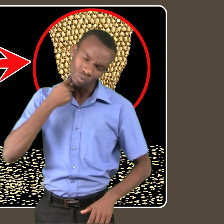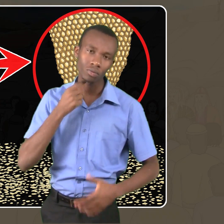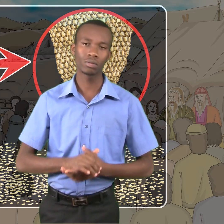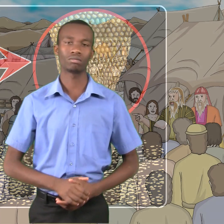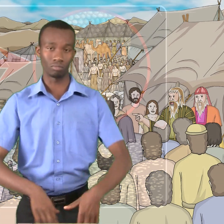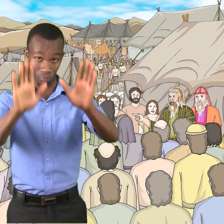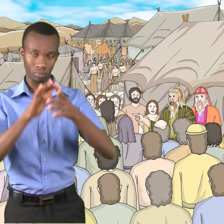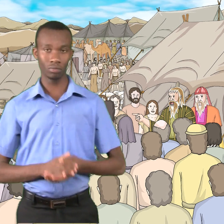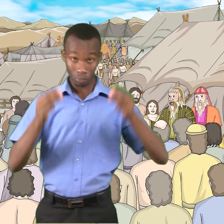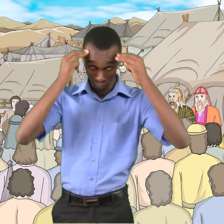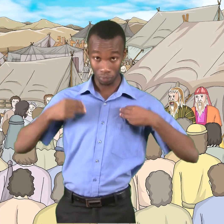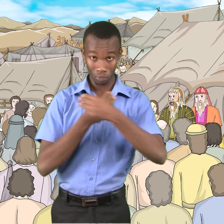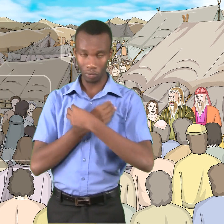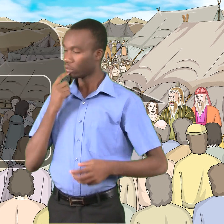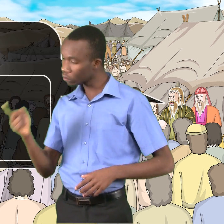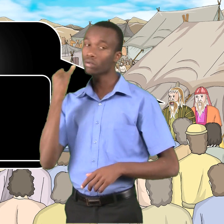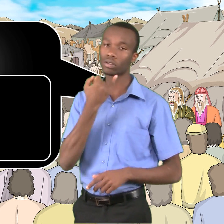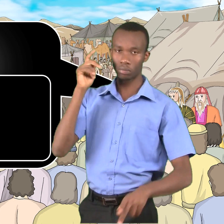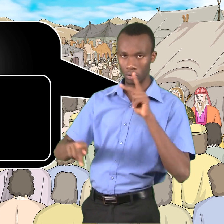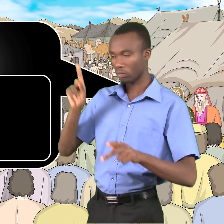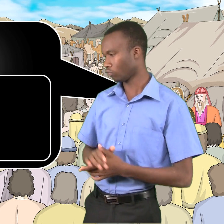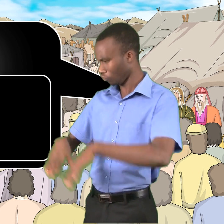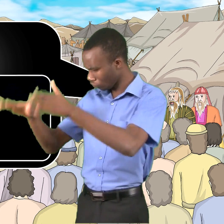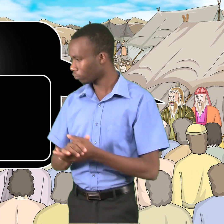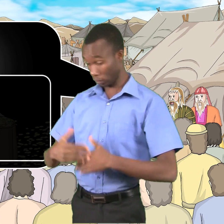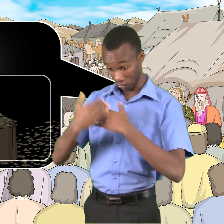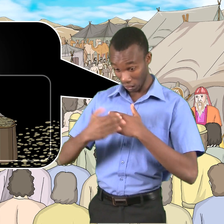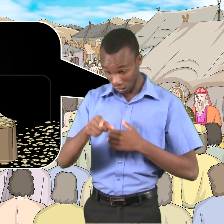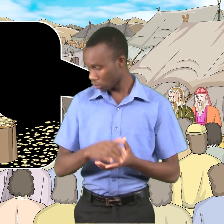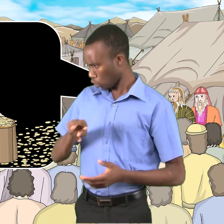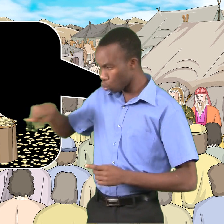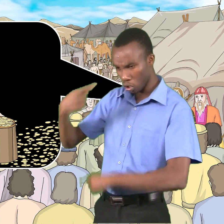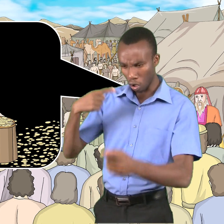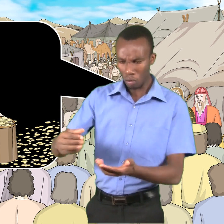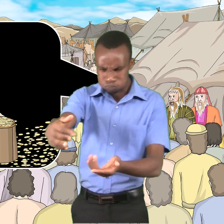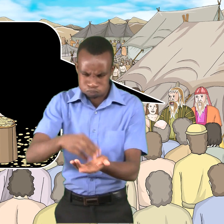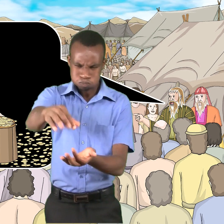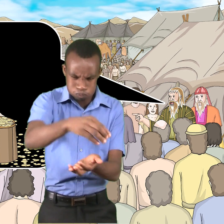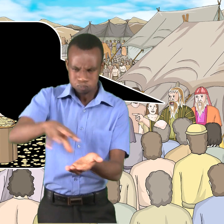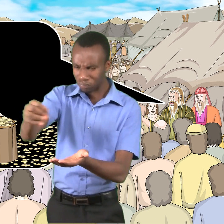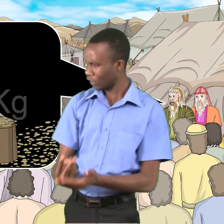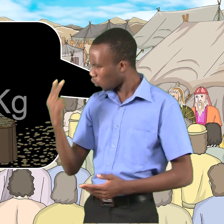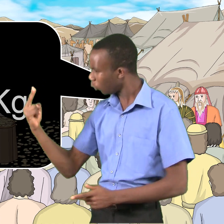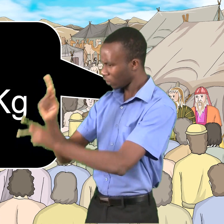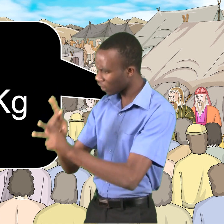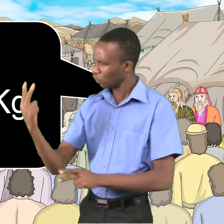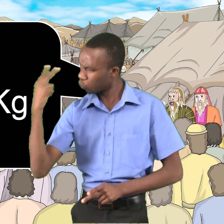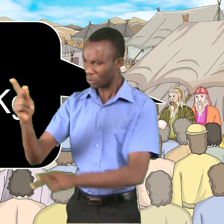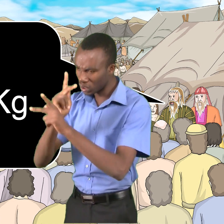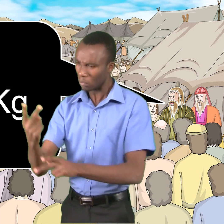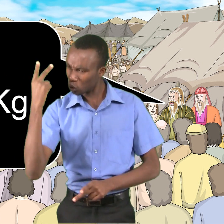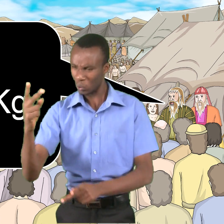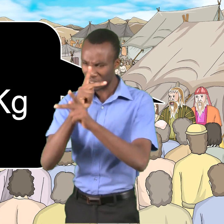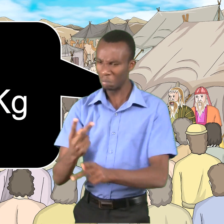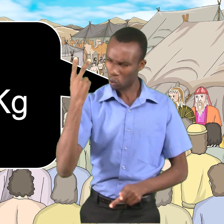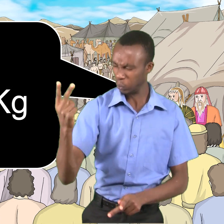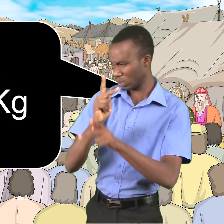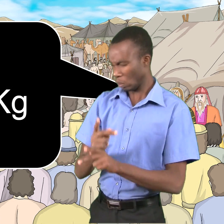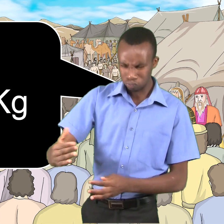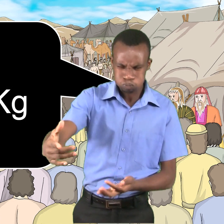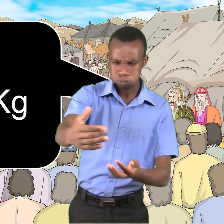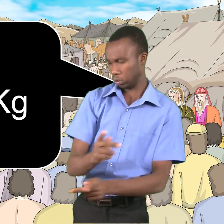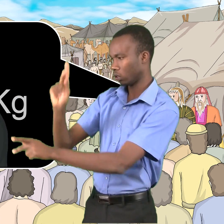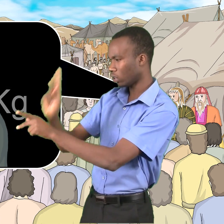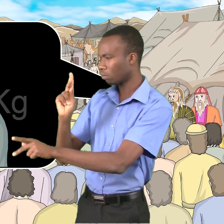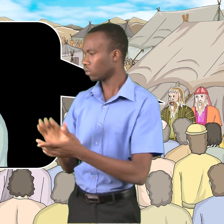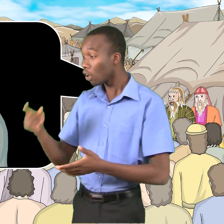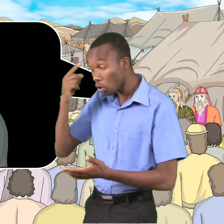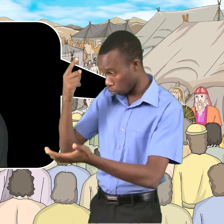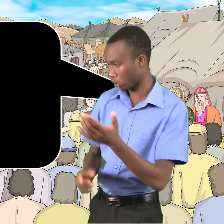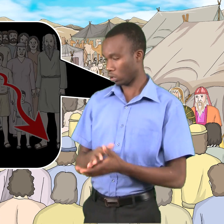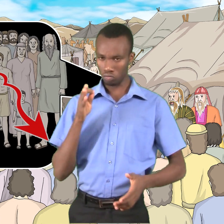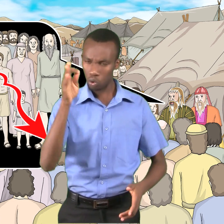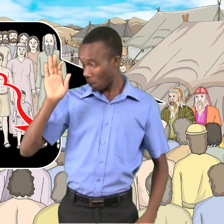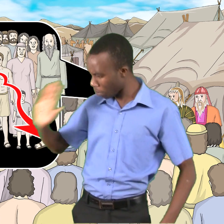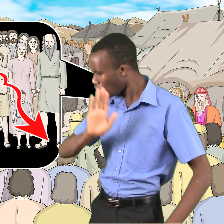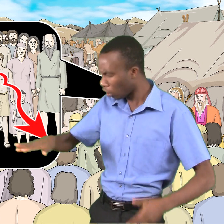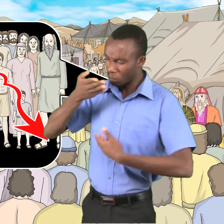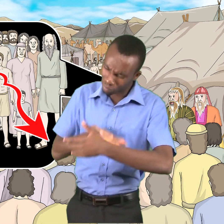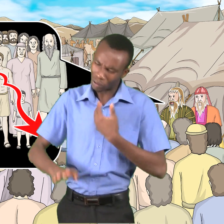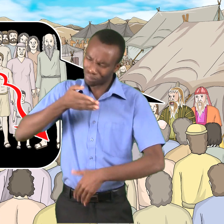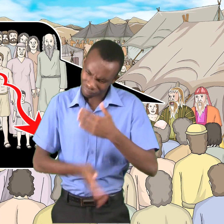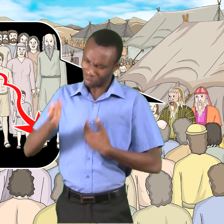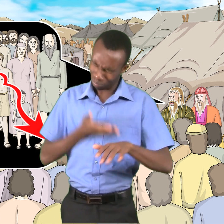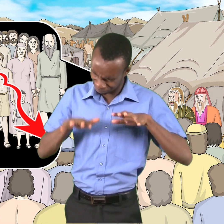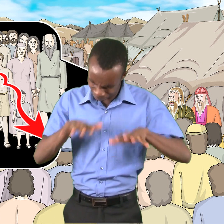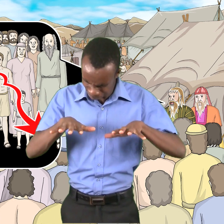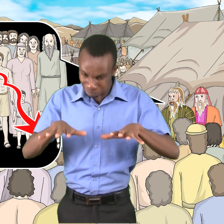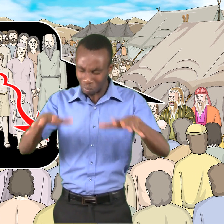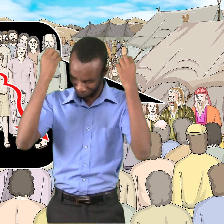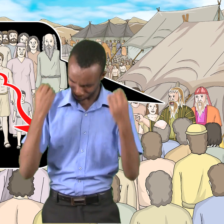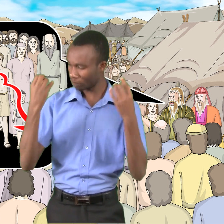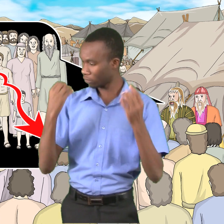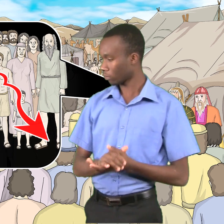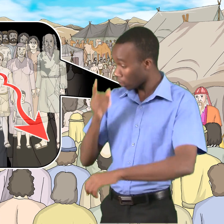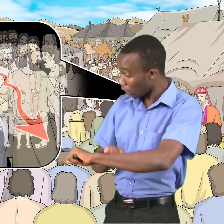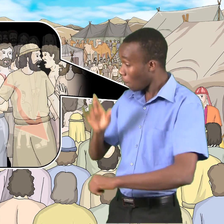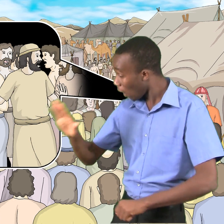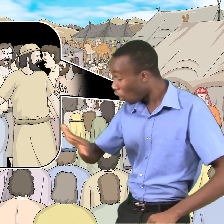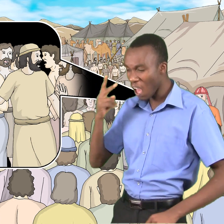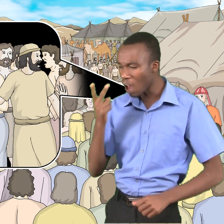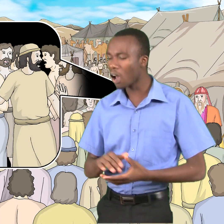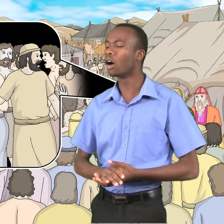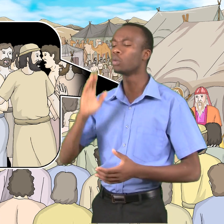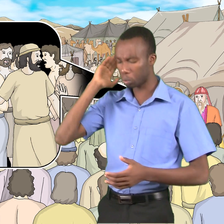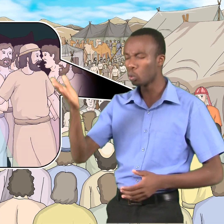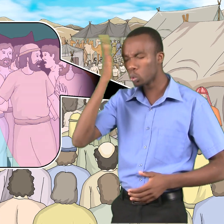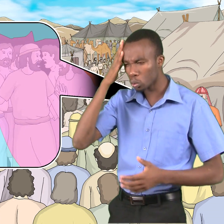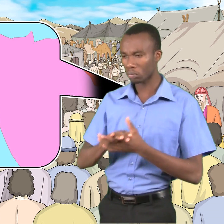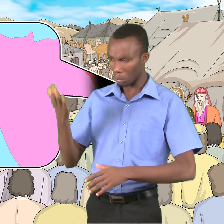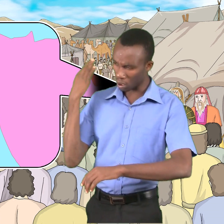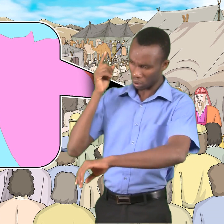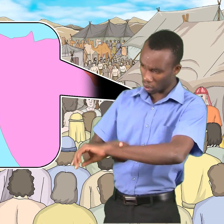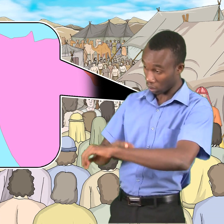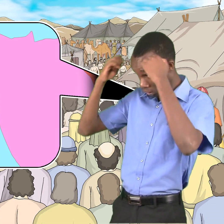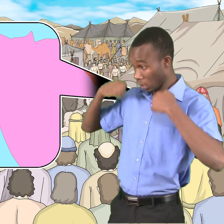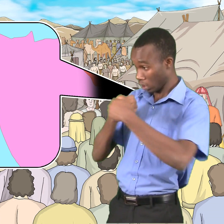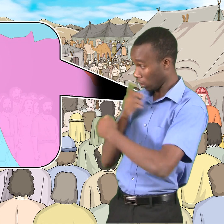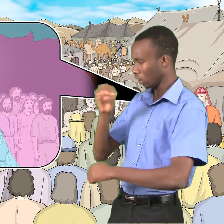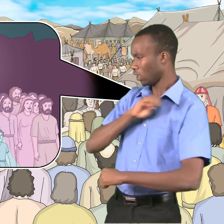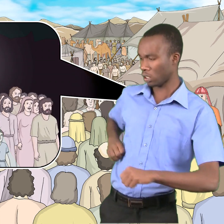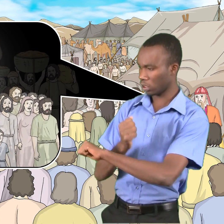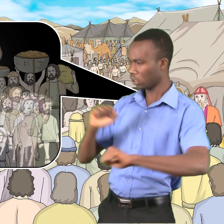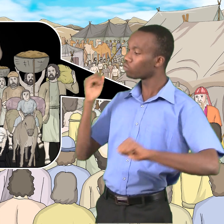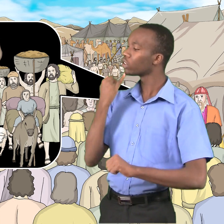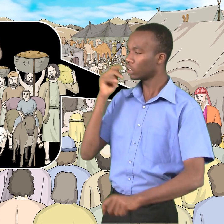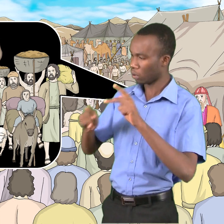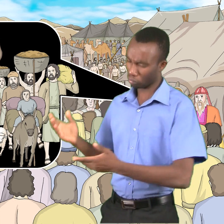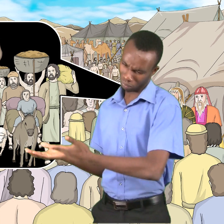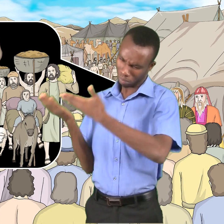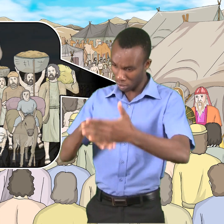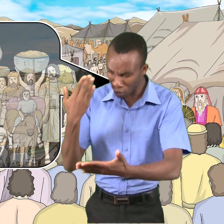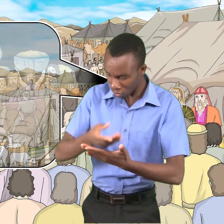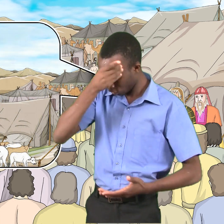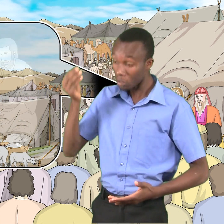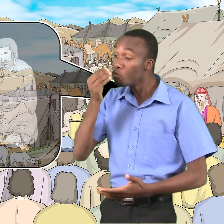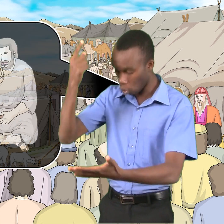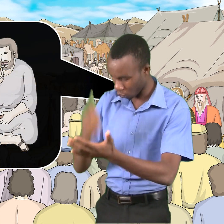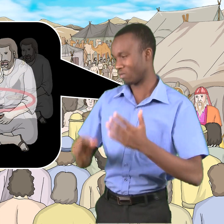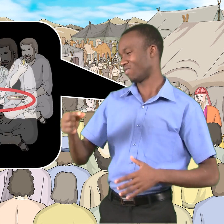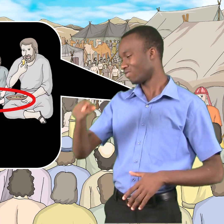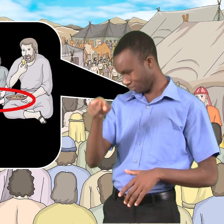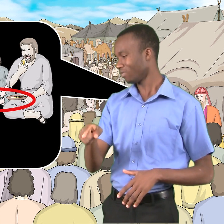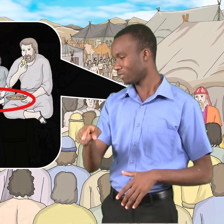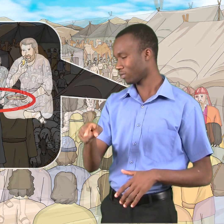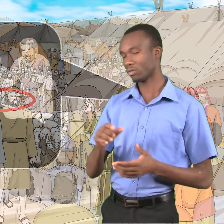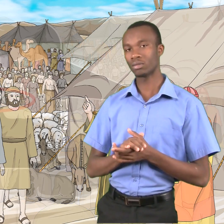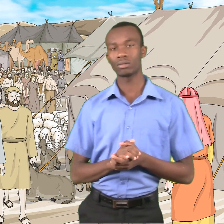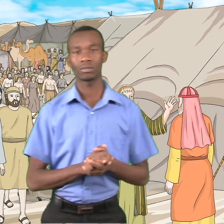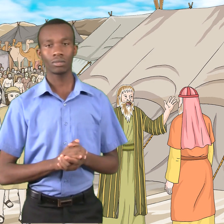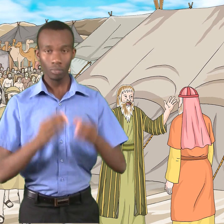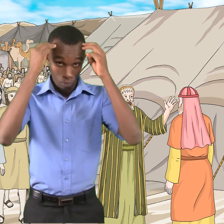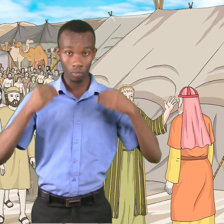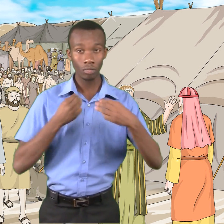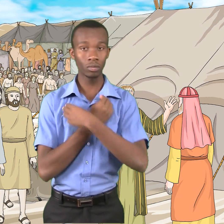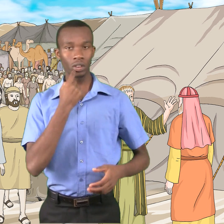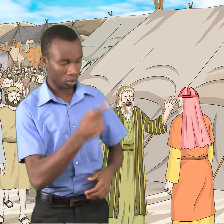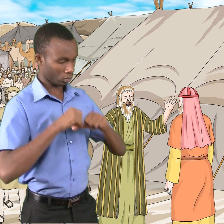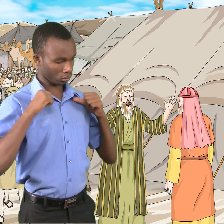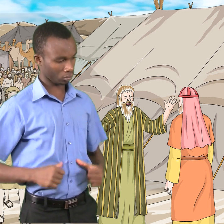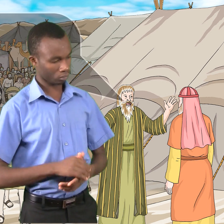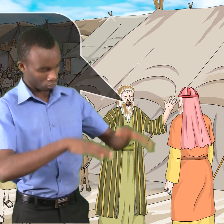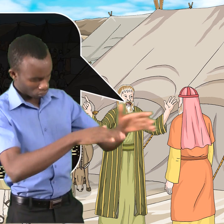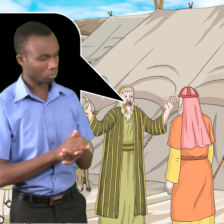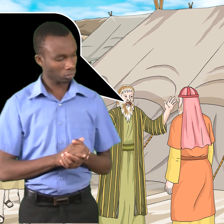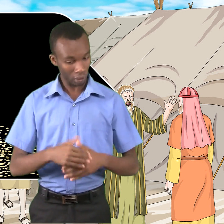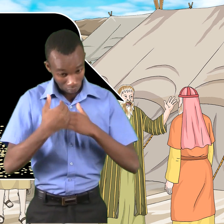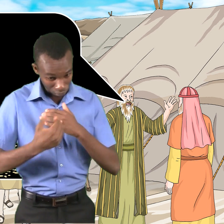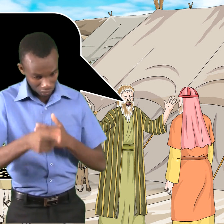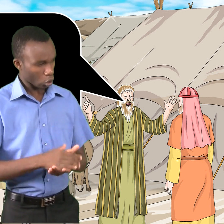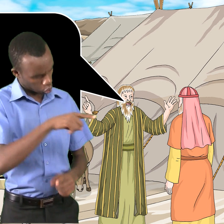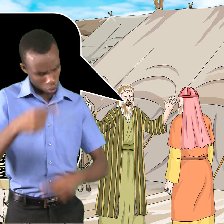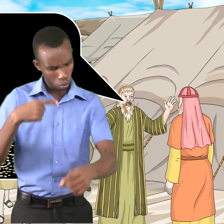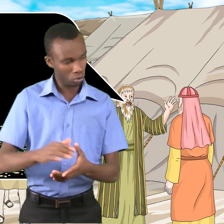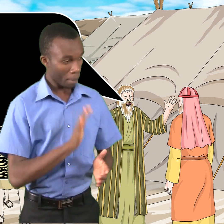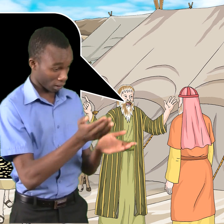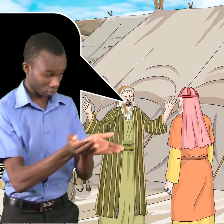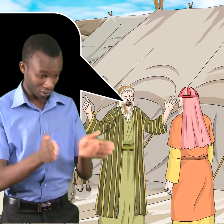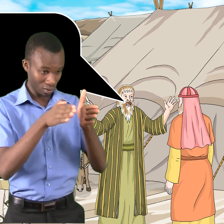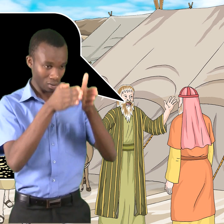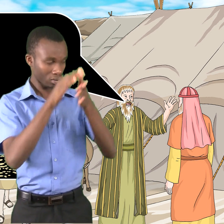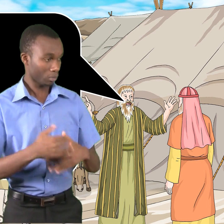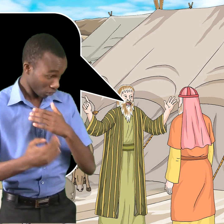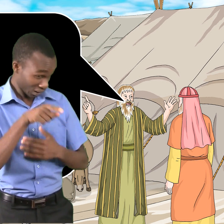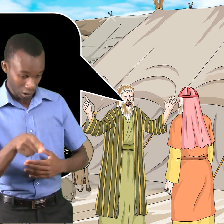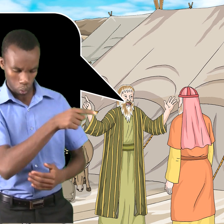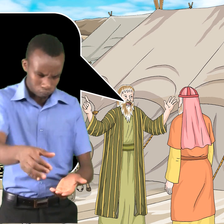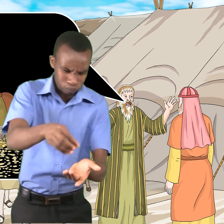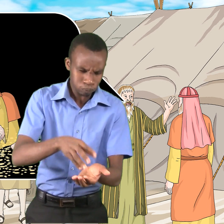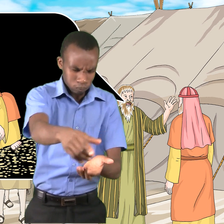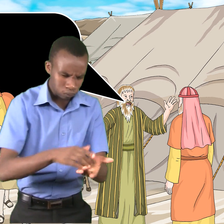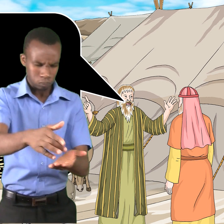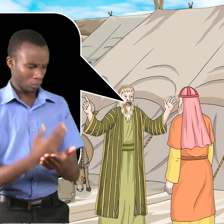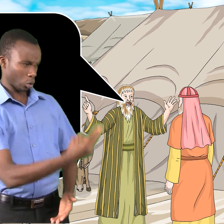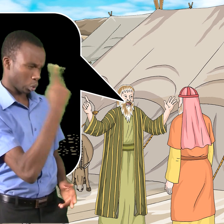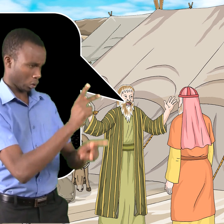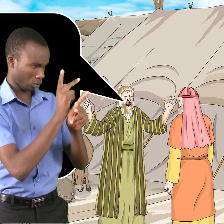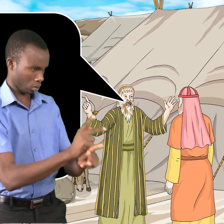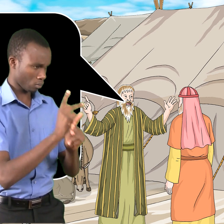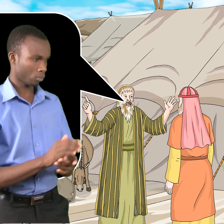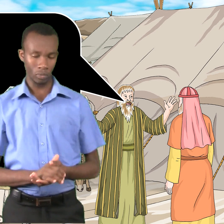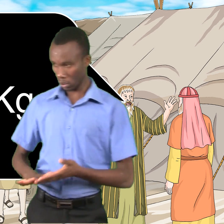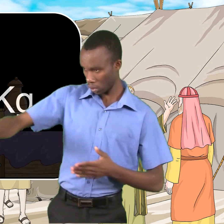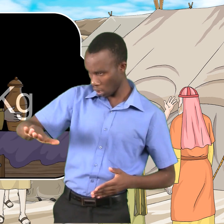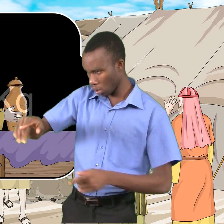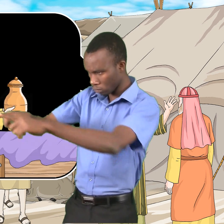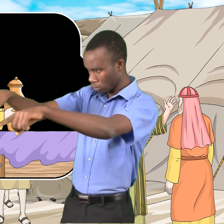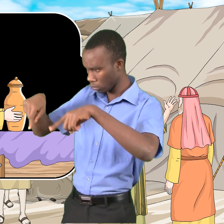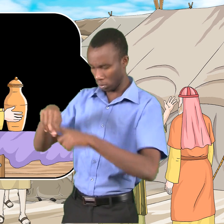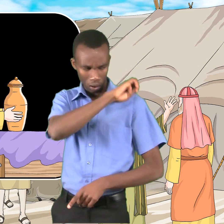Moses said, “This is what the LORD has commanded: ‘Keep an omer of manna for the generations to come, so that they may see the bread I fed you in the wilderness when I brought you out of the land of Egypt.’” So Moses told Aaron, “Take a jar and fill it with an omer of manna.